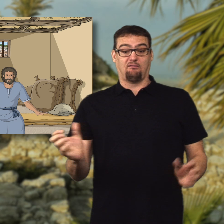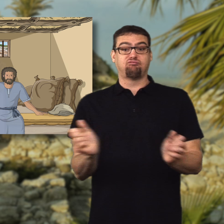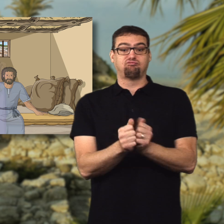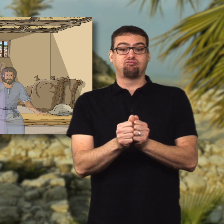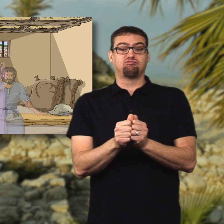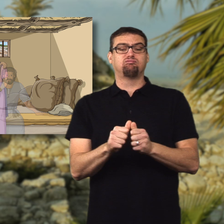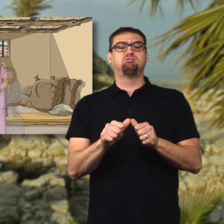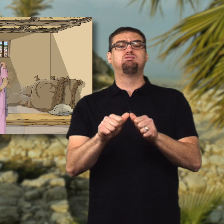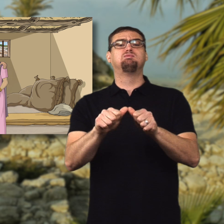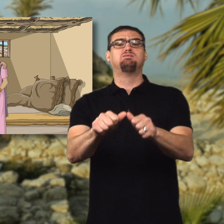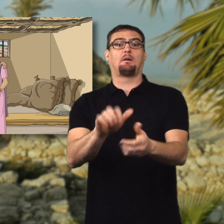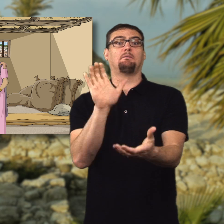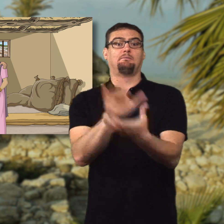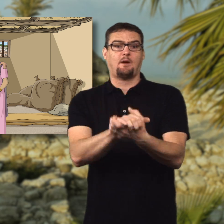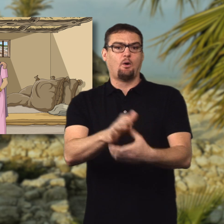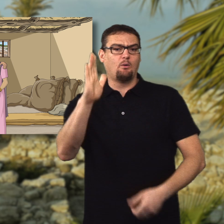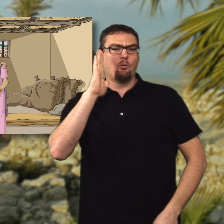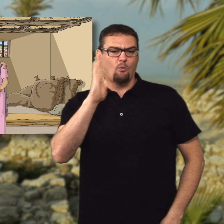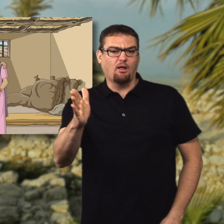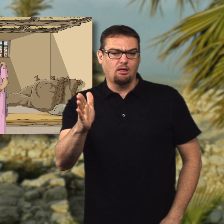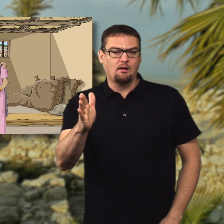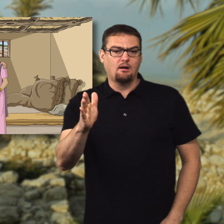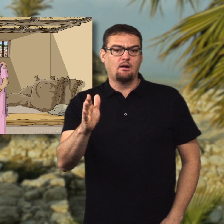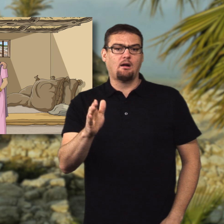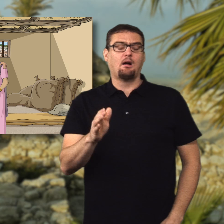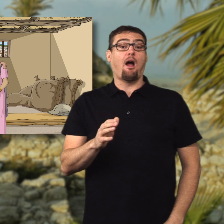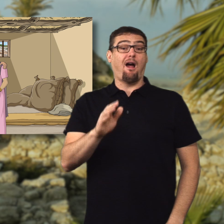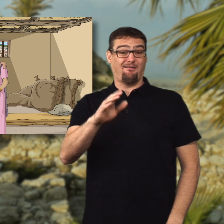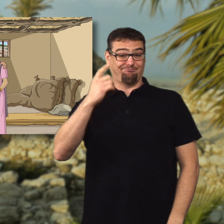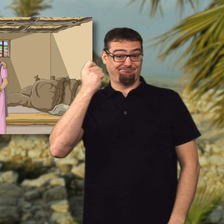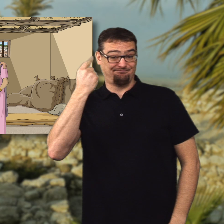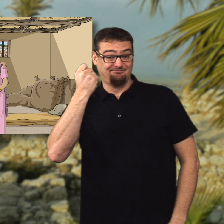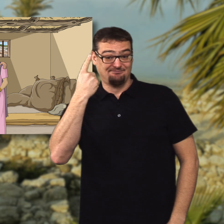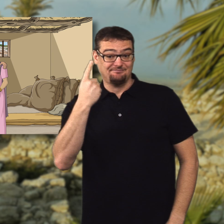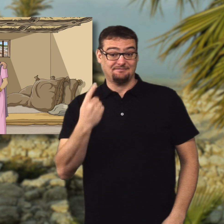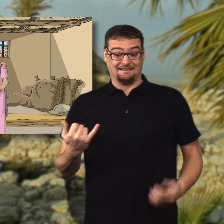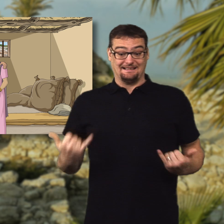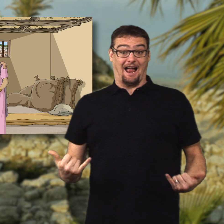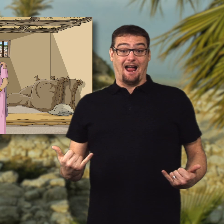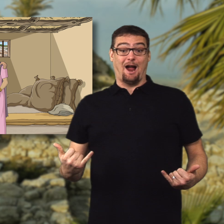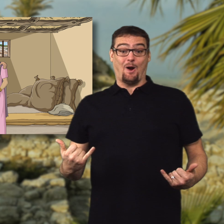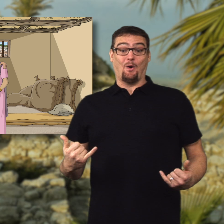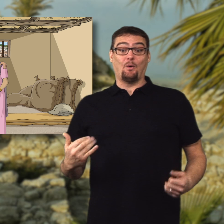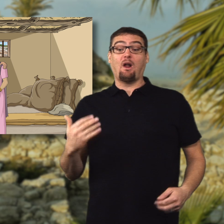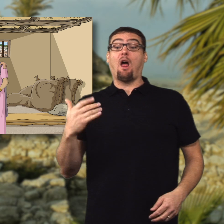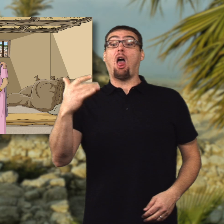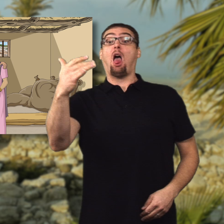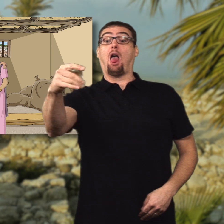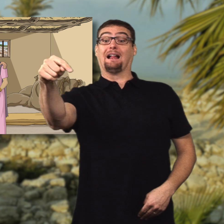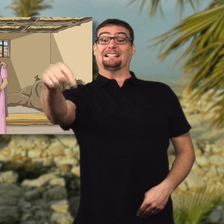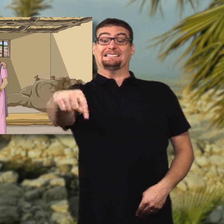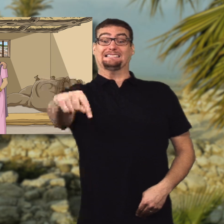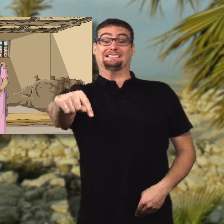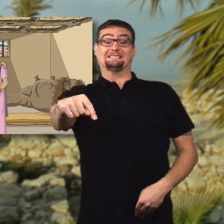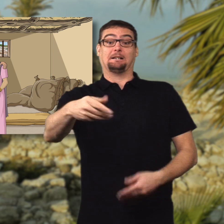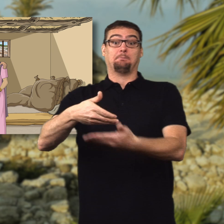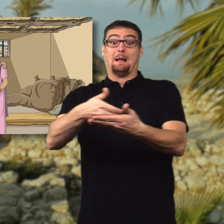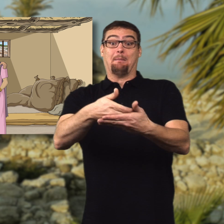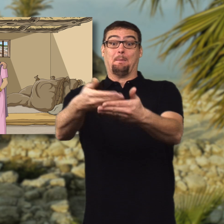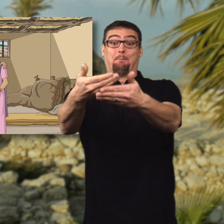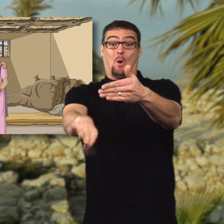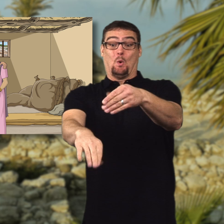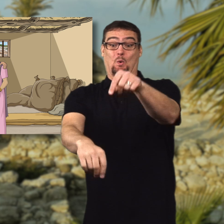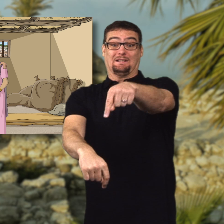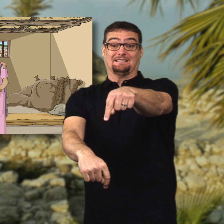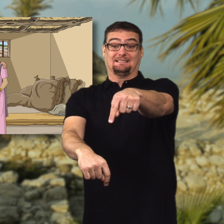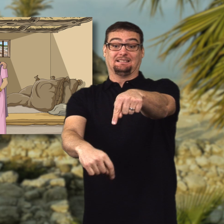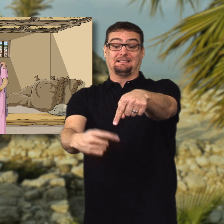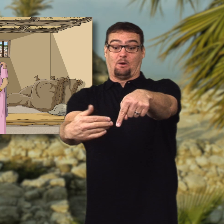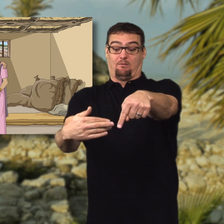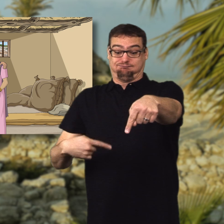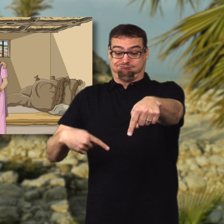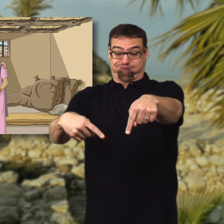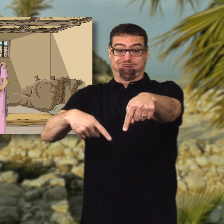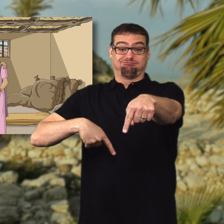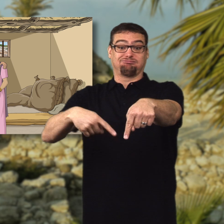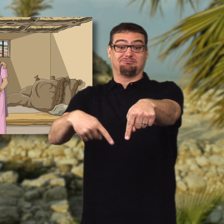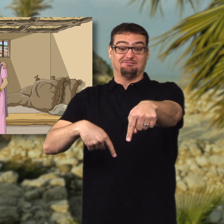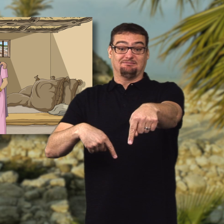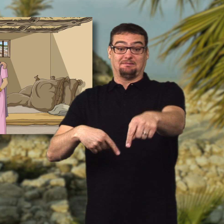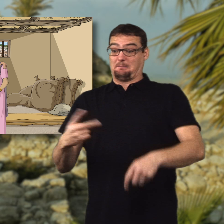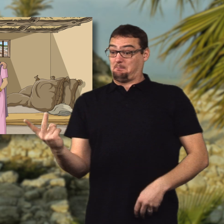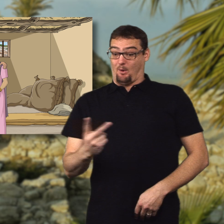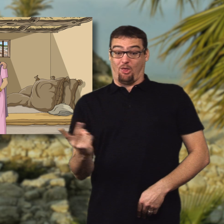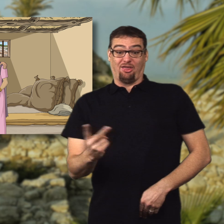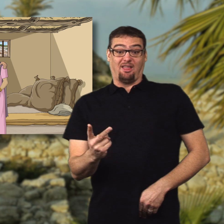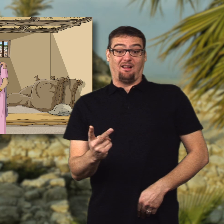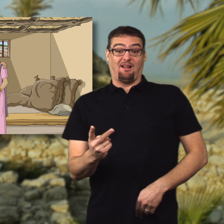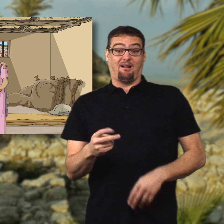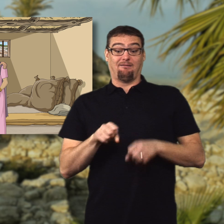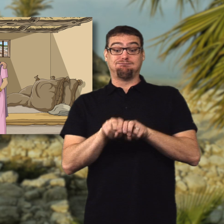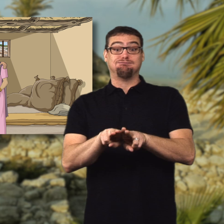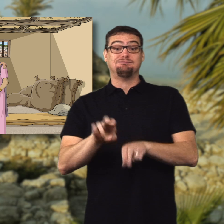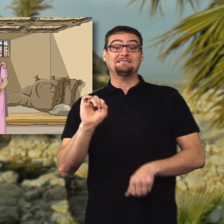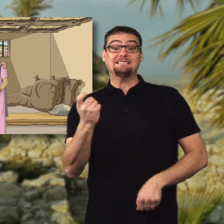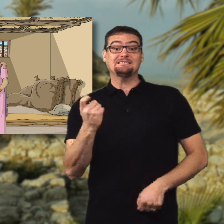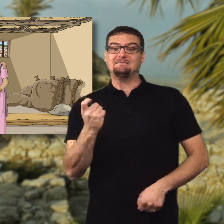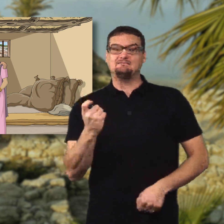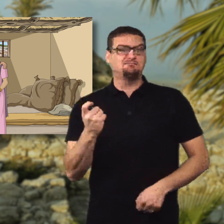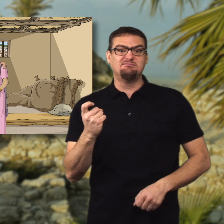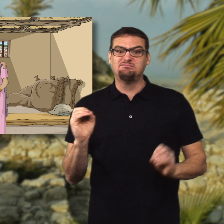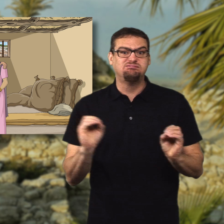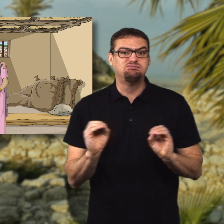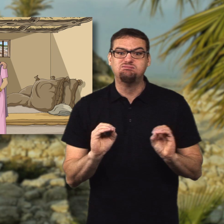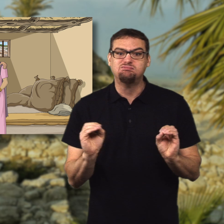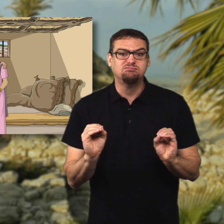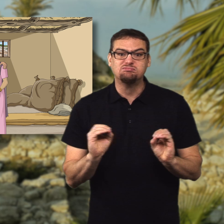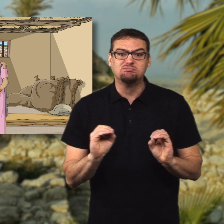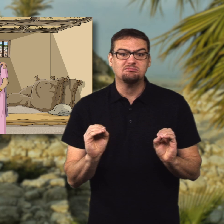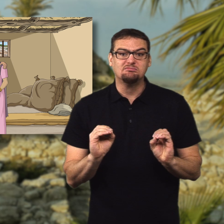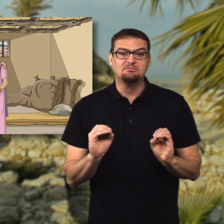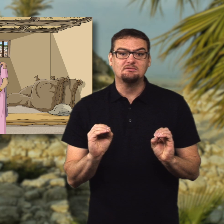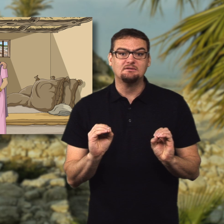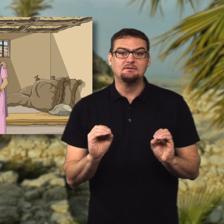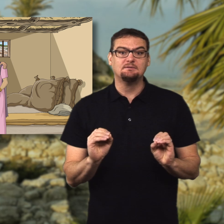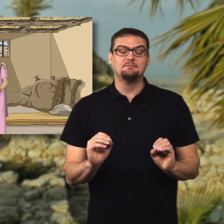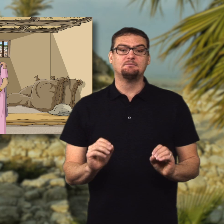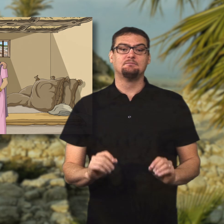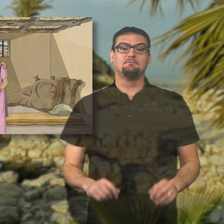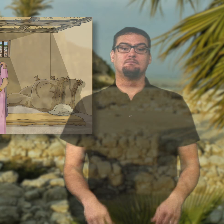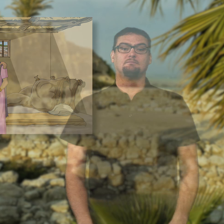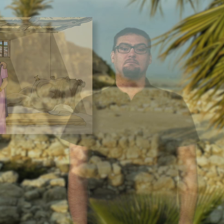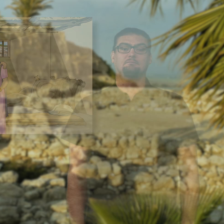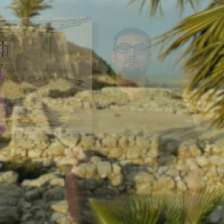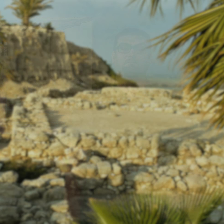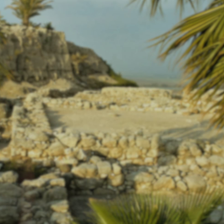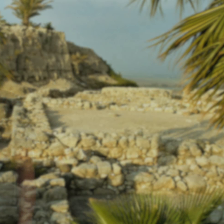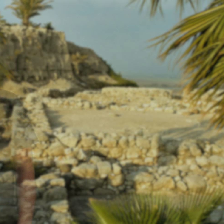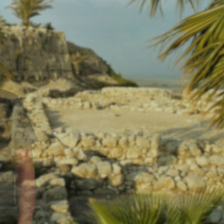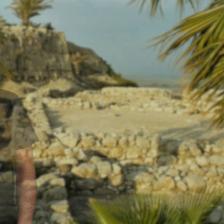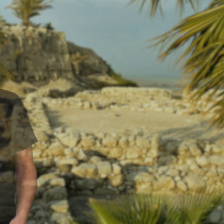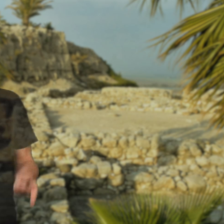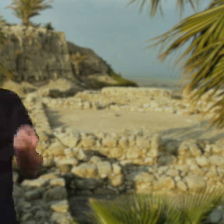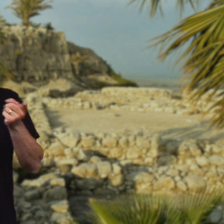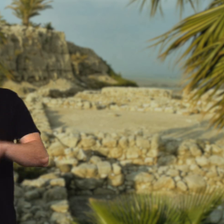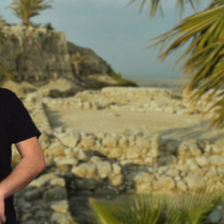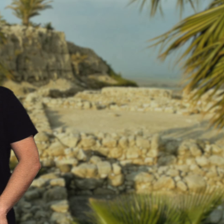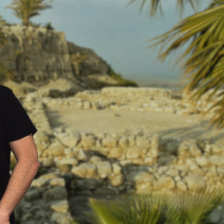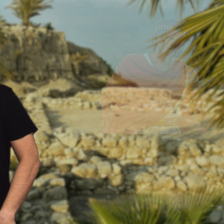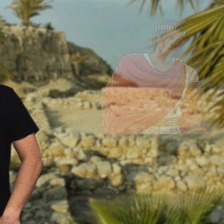But he had no union with her until she gave birth to a Son. And he gave Him the name Jesus.